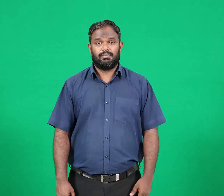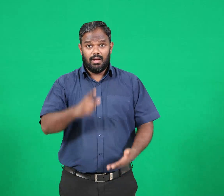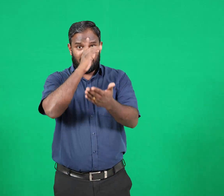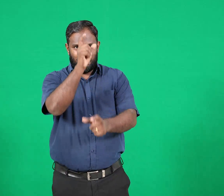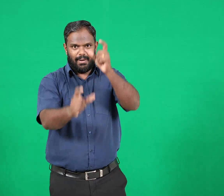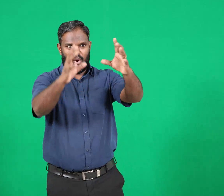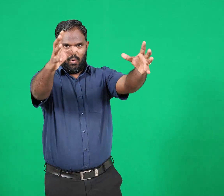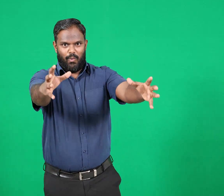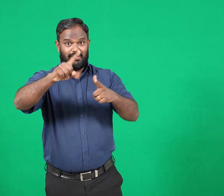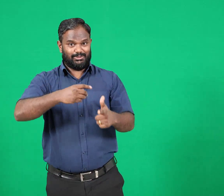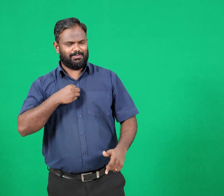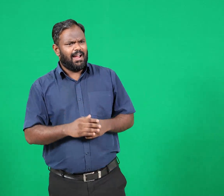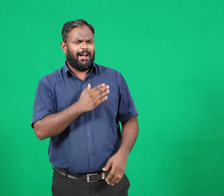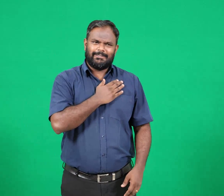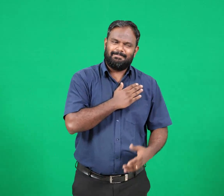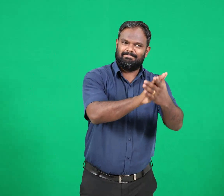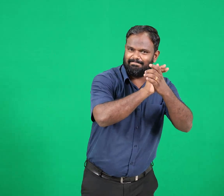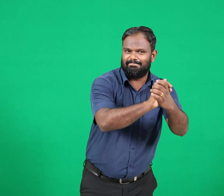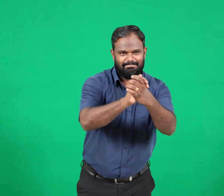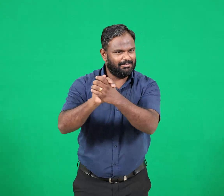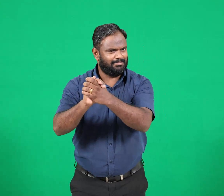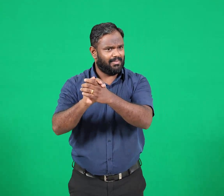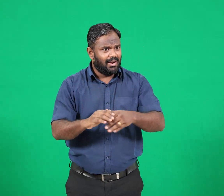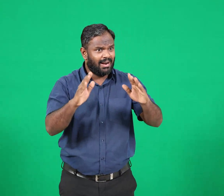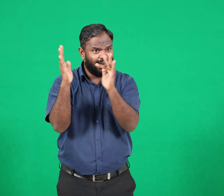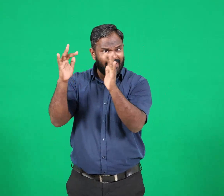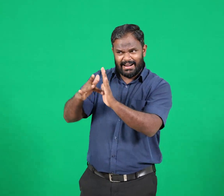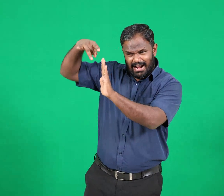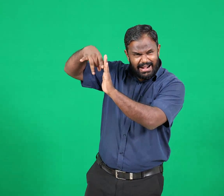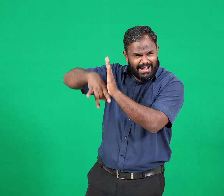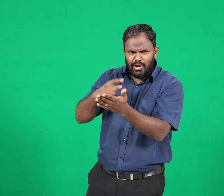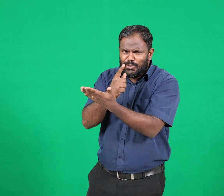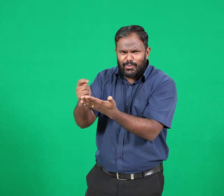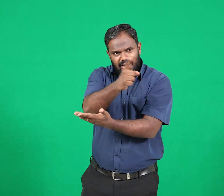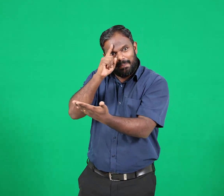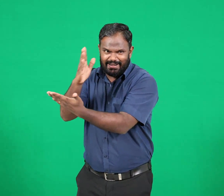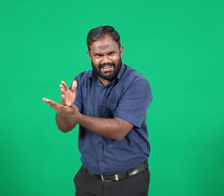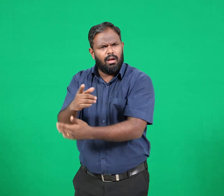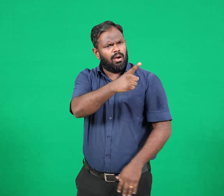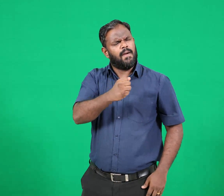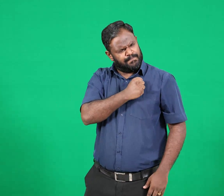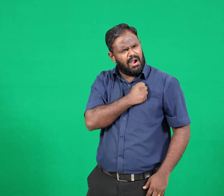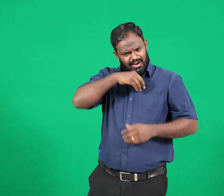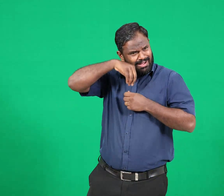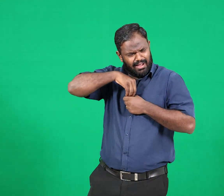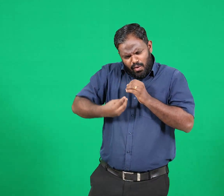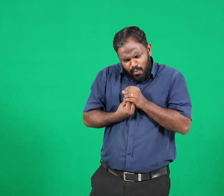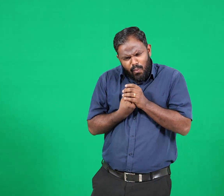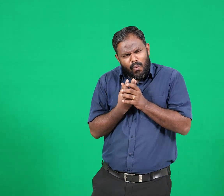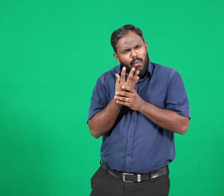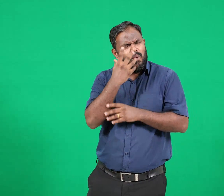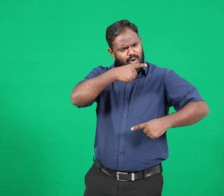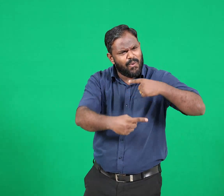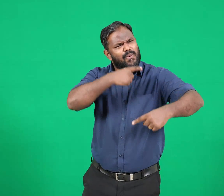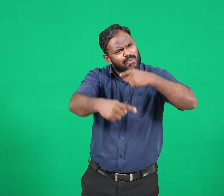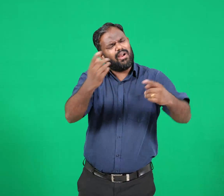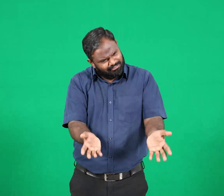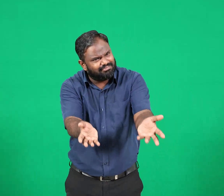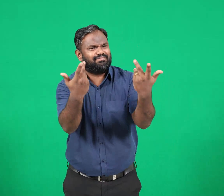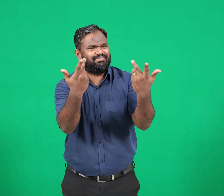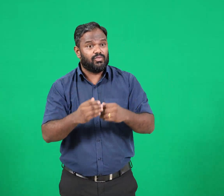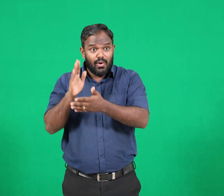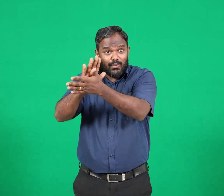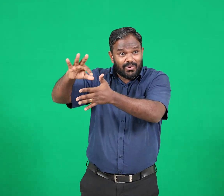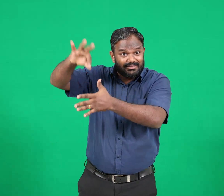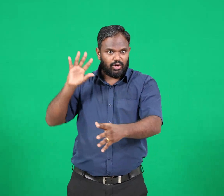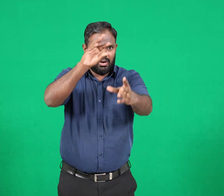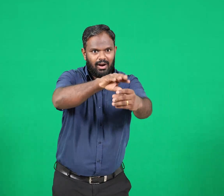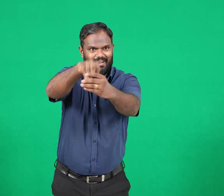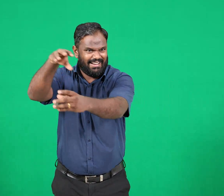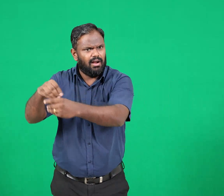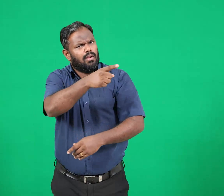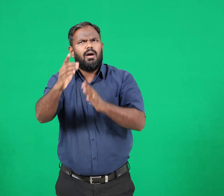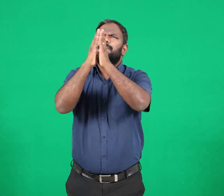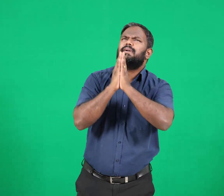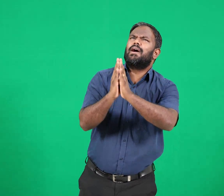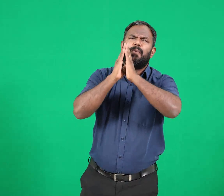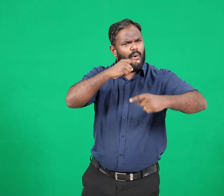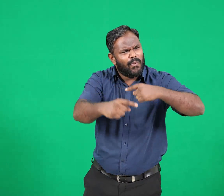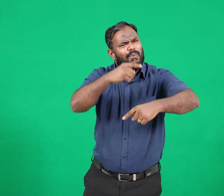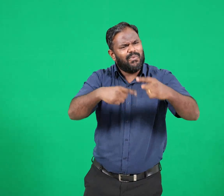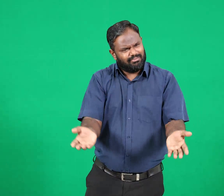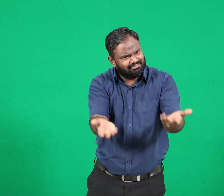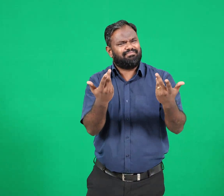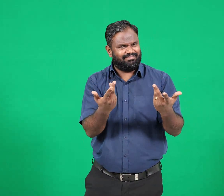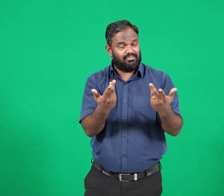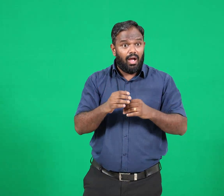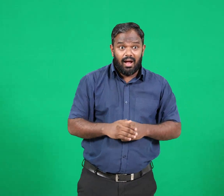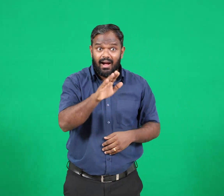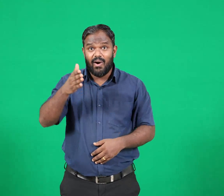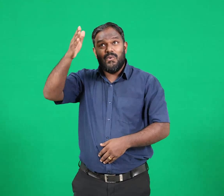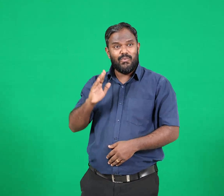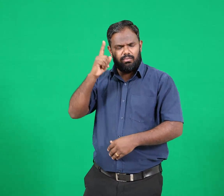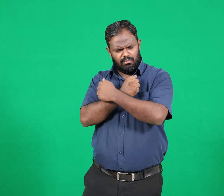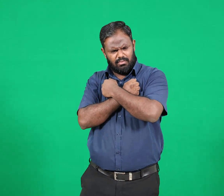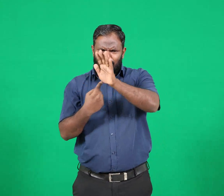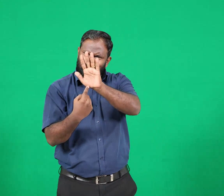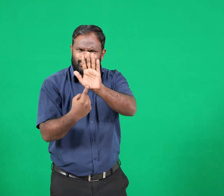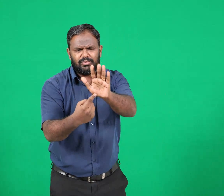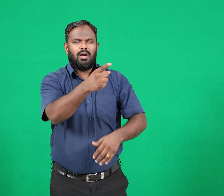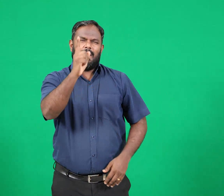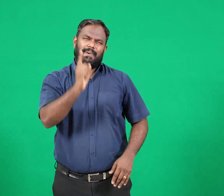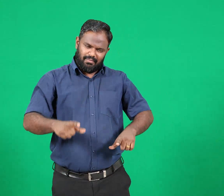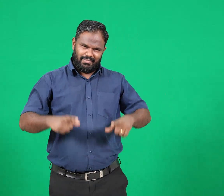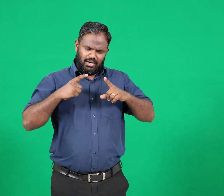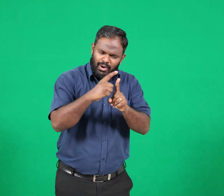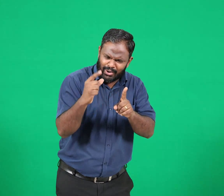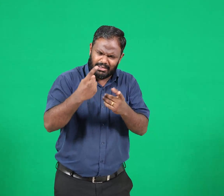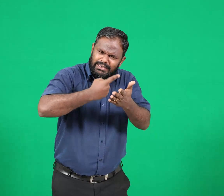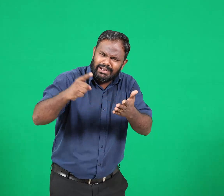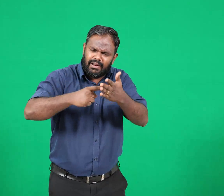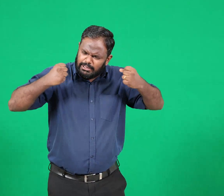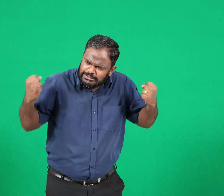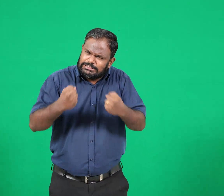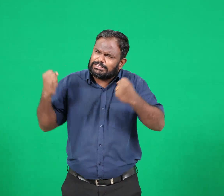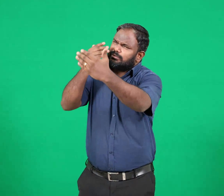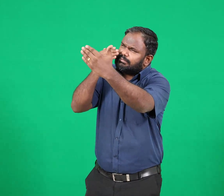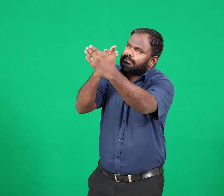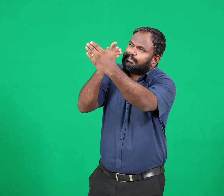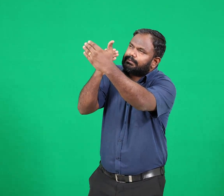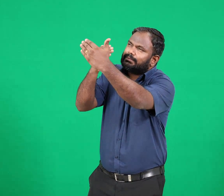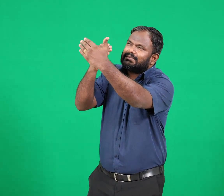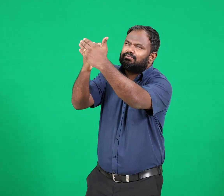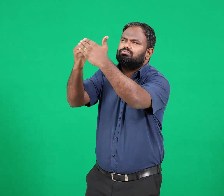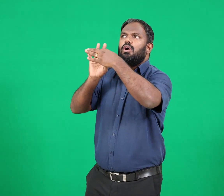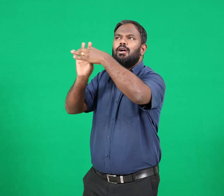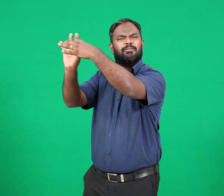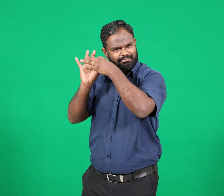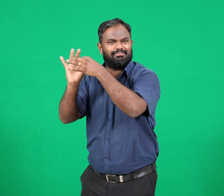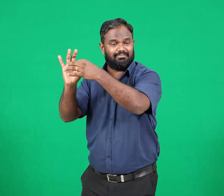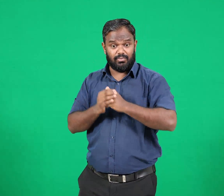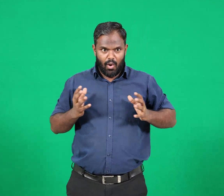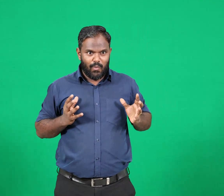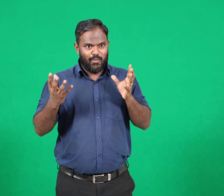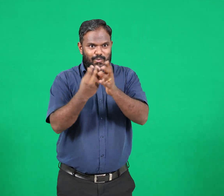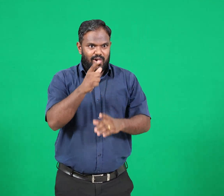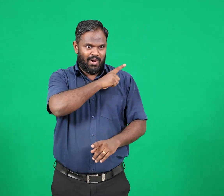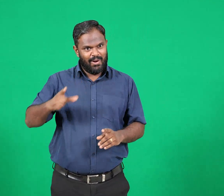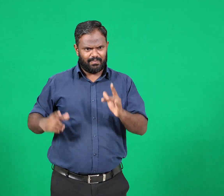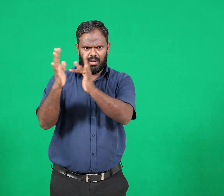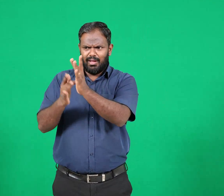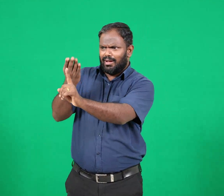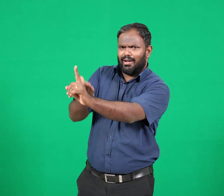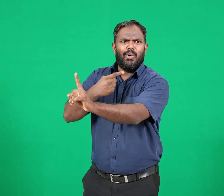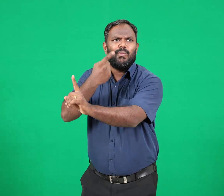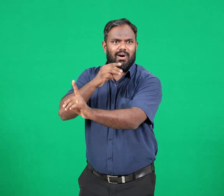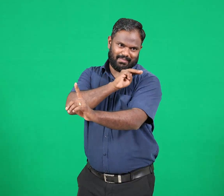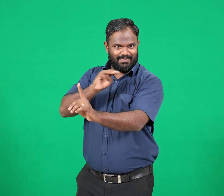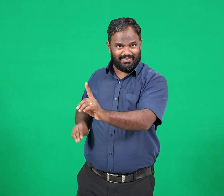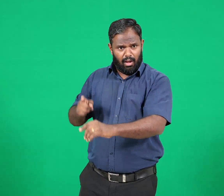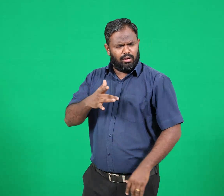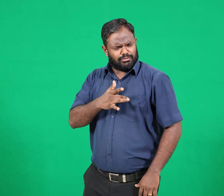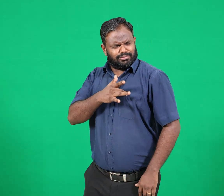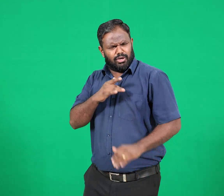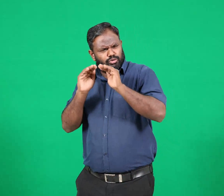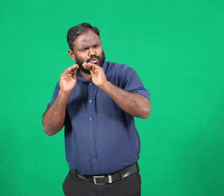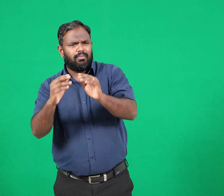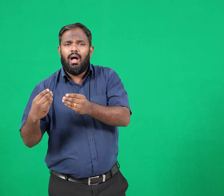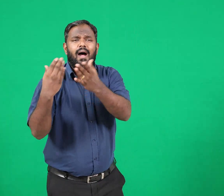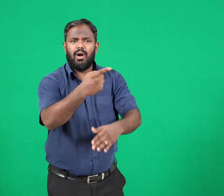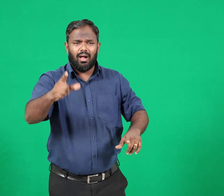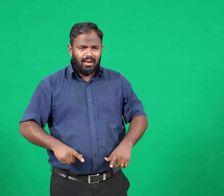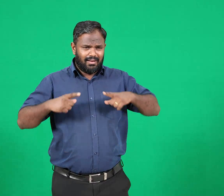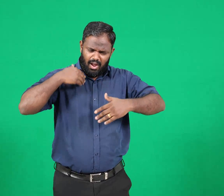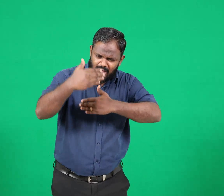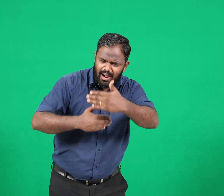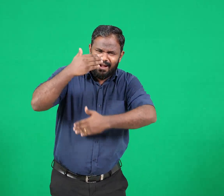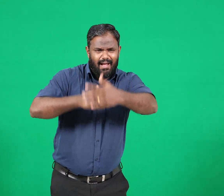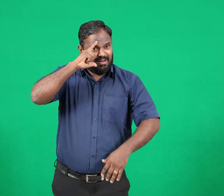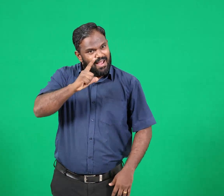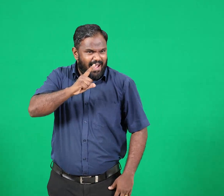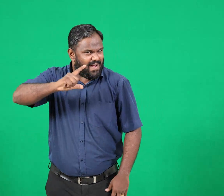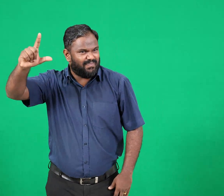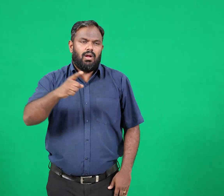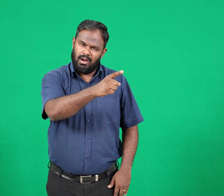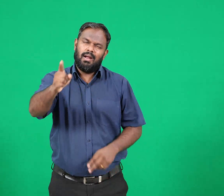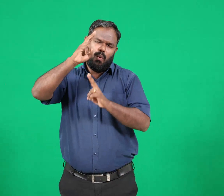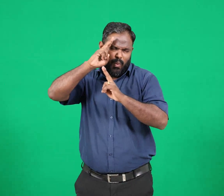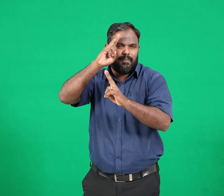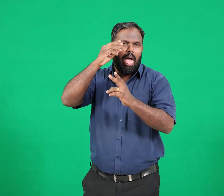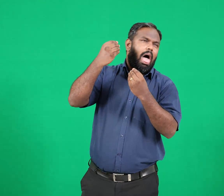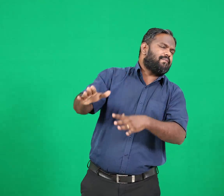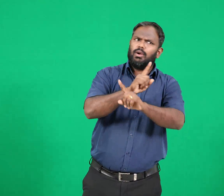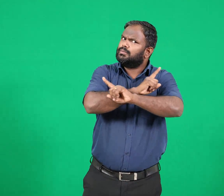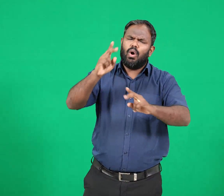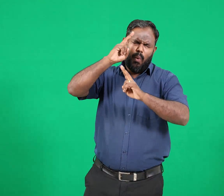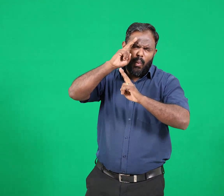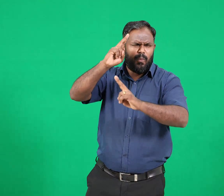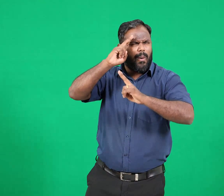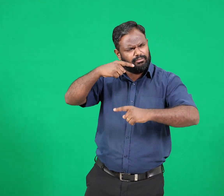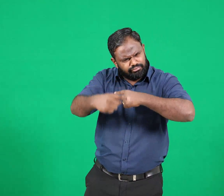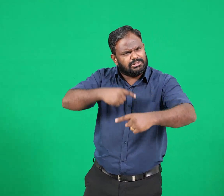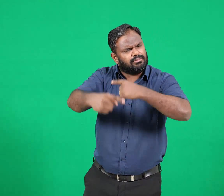But you, beloved, by building yourselves up in your most holy faith and praying in the Holy Spirit, keep yourselves in the love of God as you await the mercy of our Lord Jesus Christ to bring you eternal life.